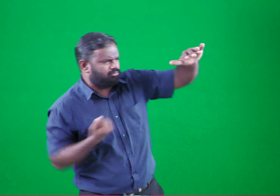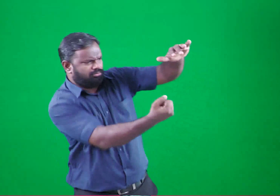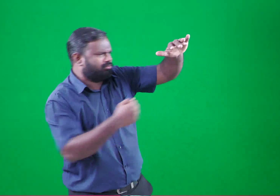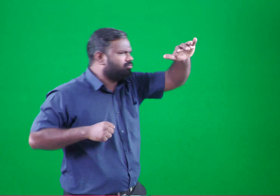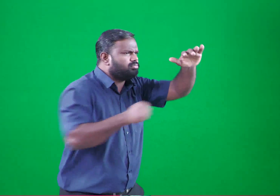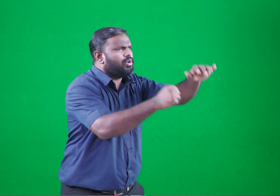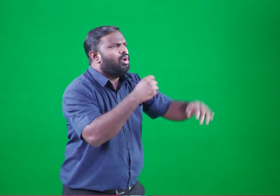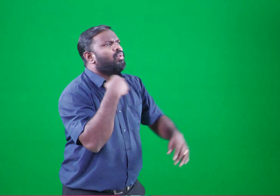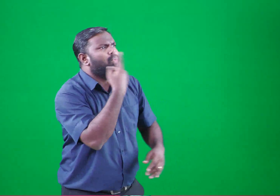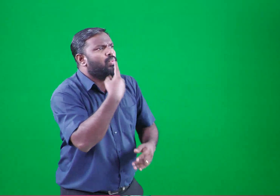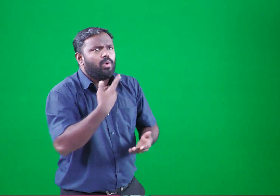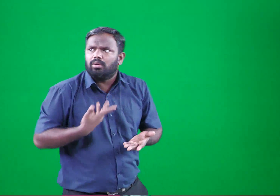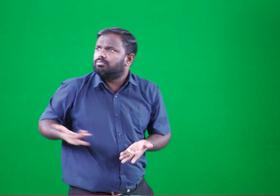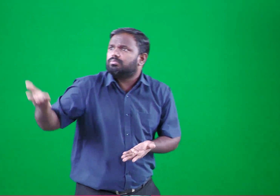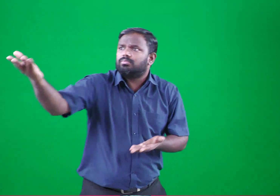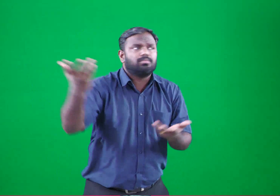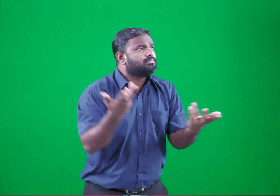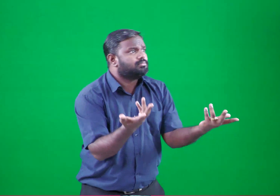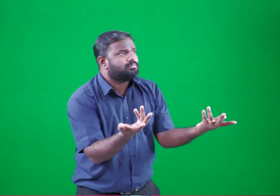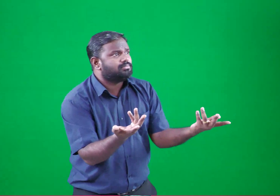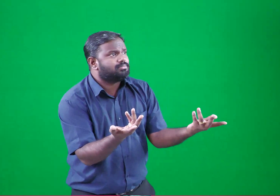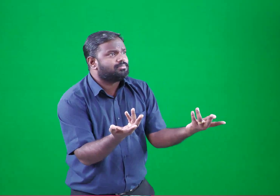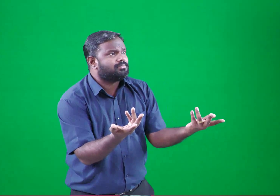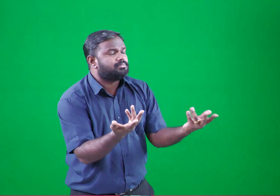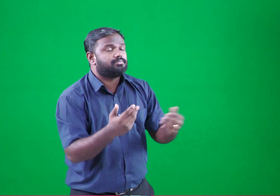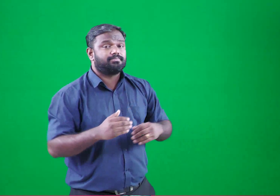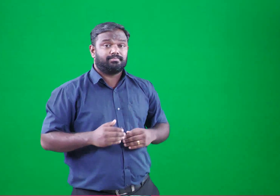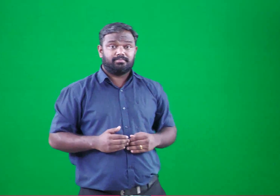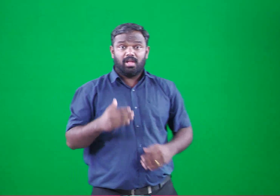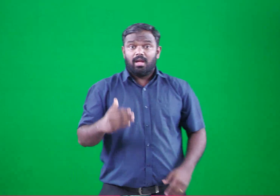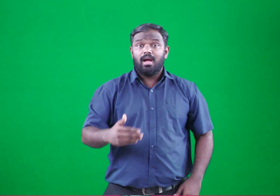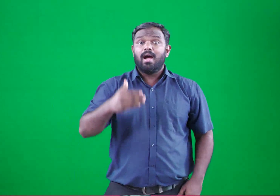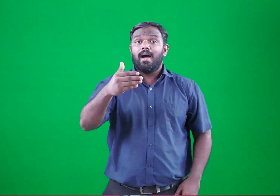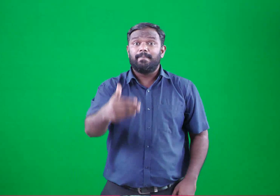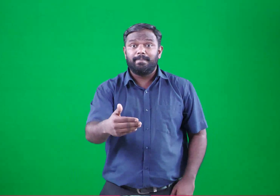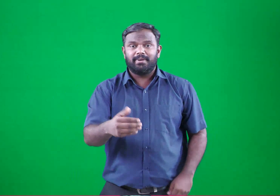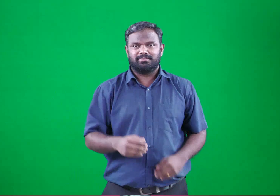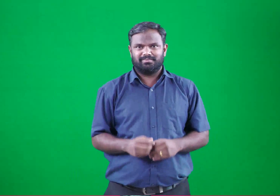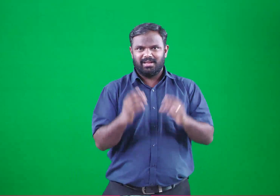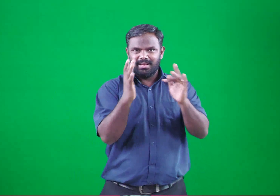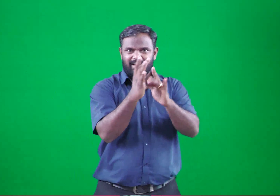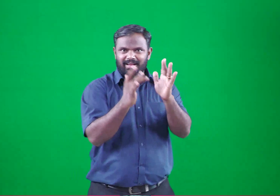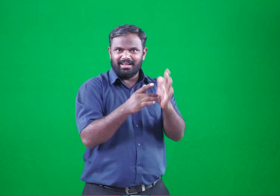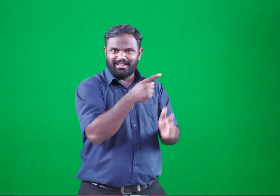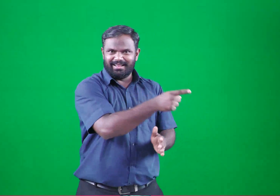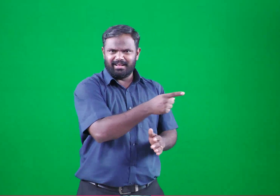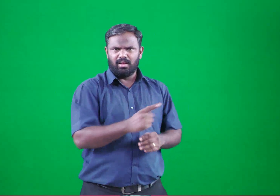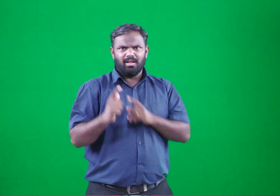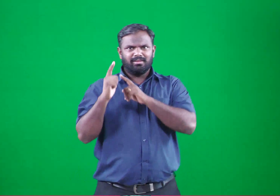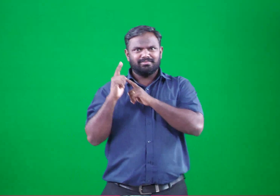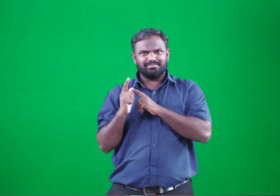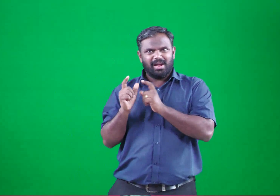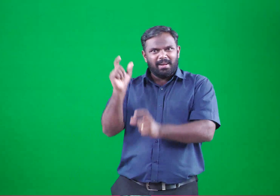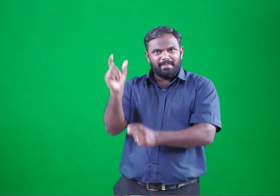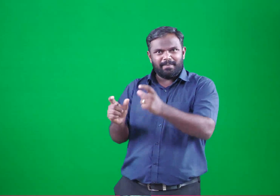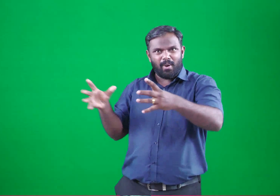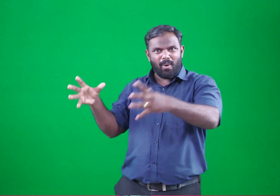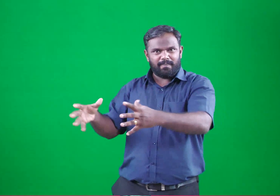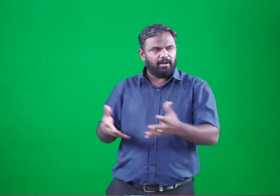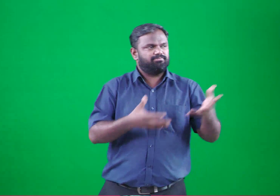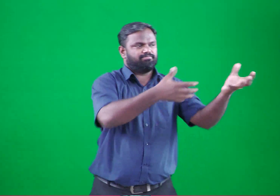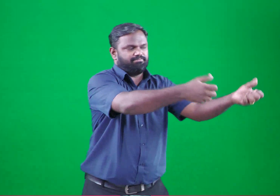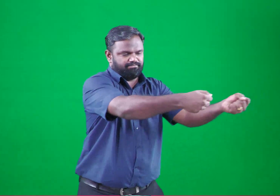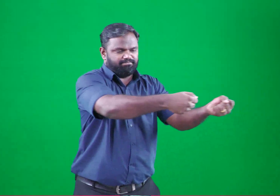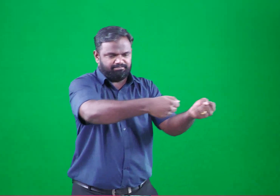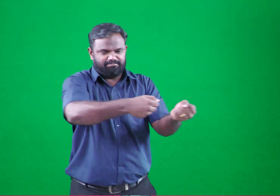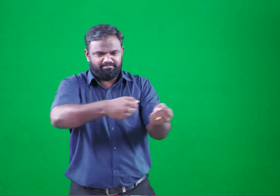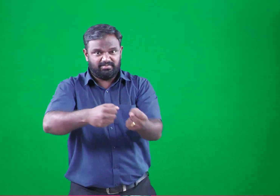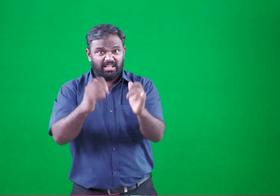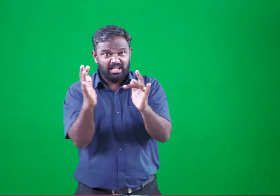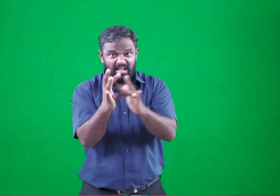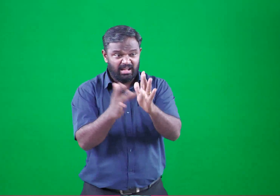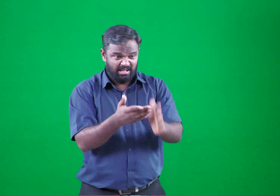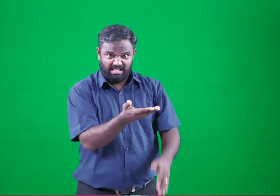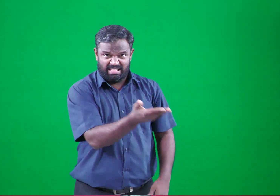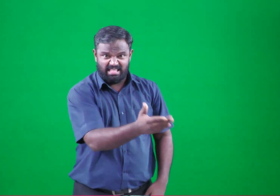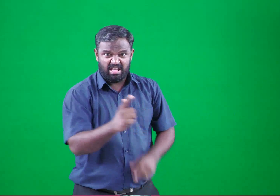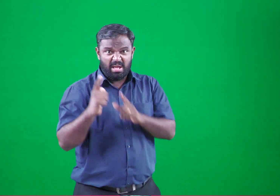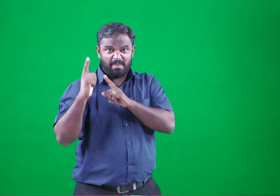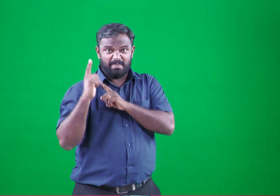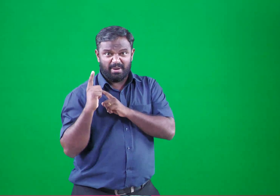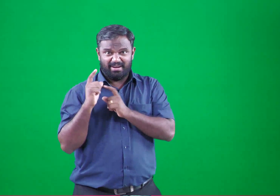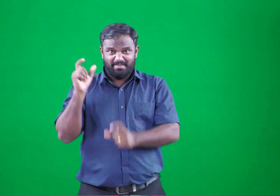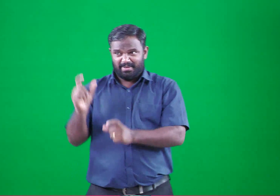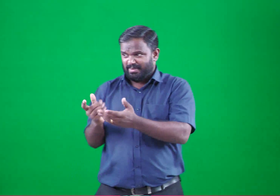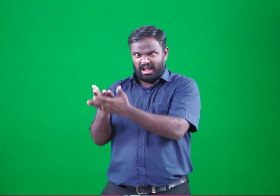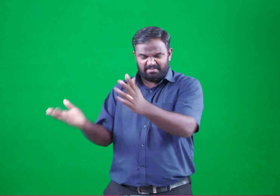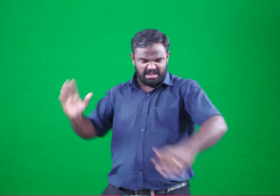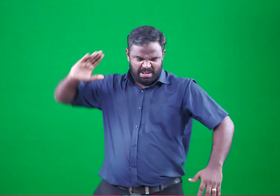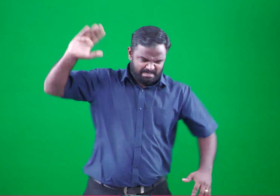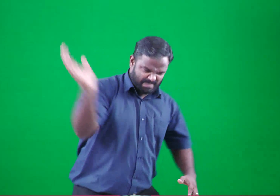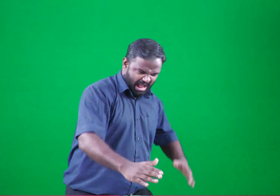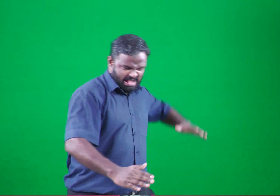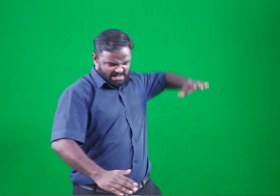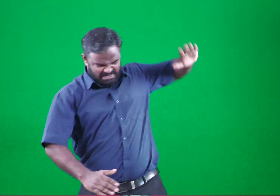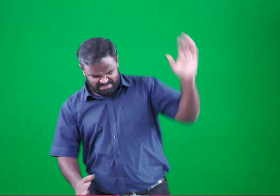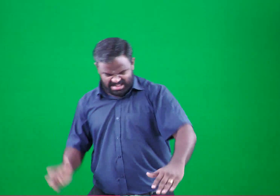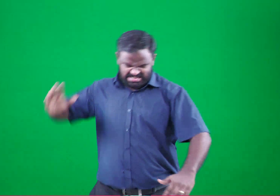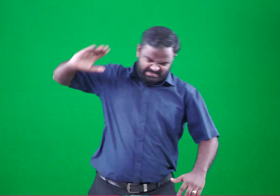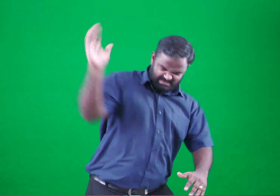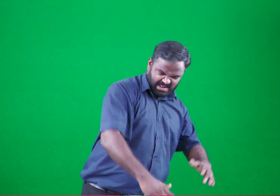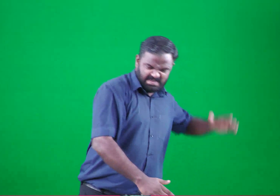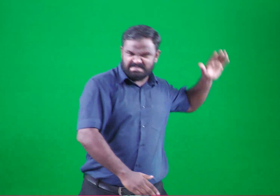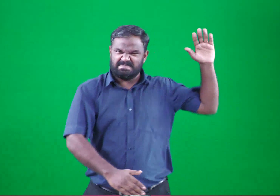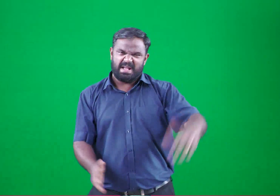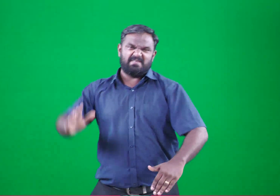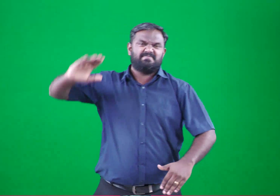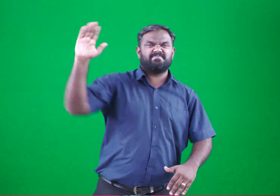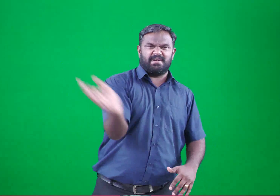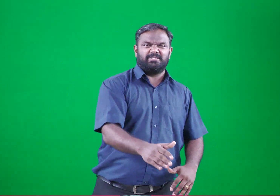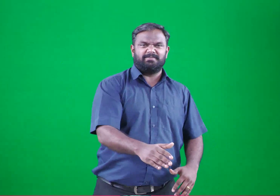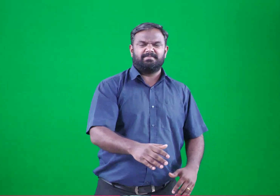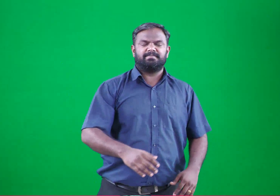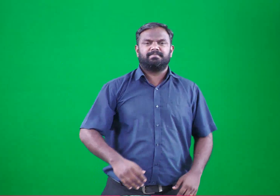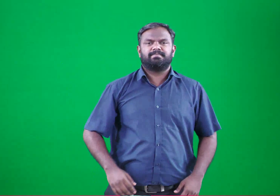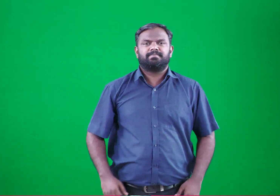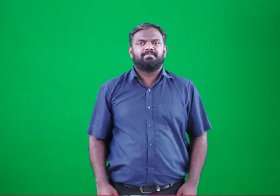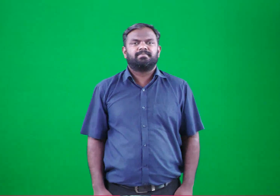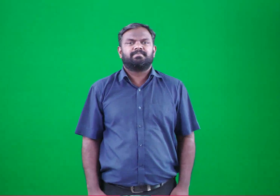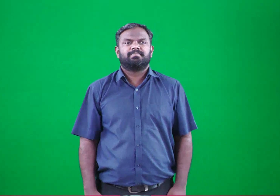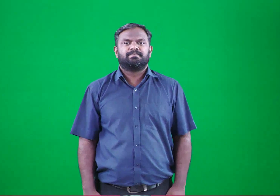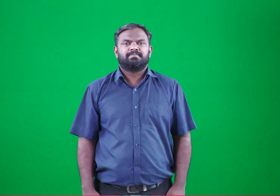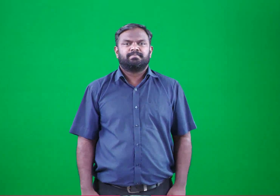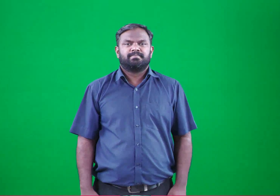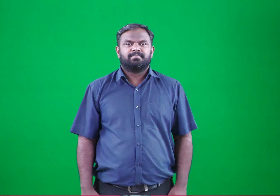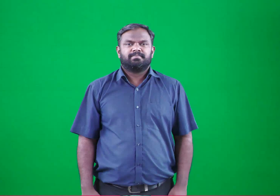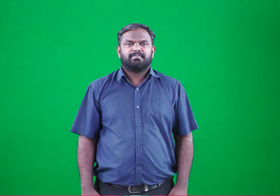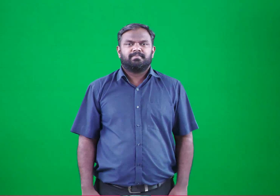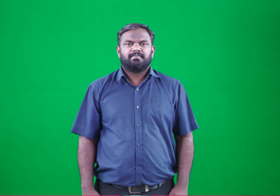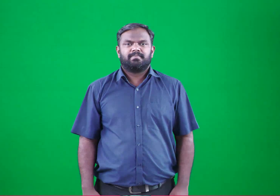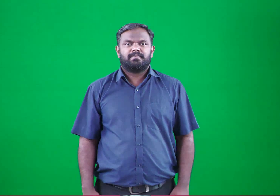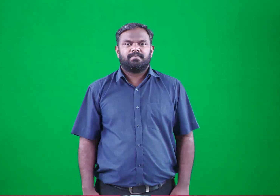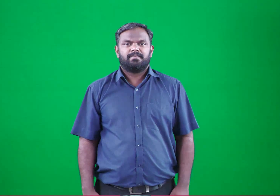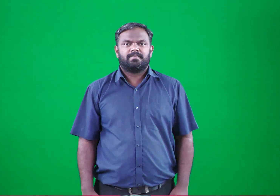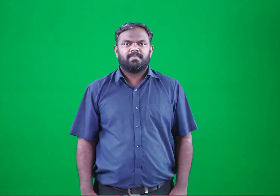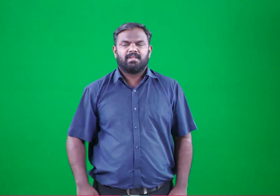And the officers received Him with slaps in His face.